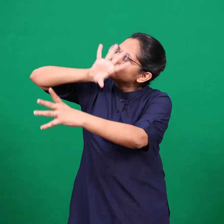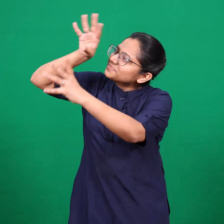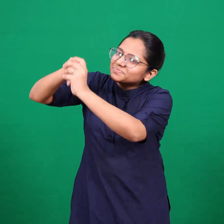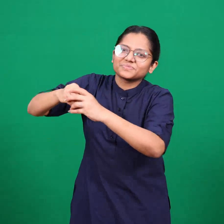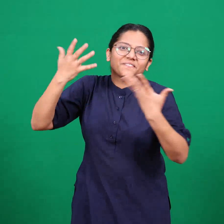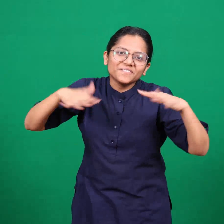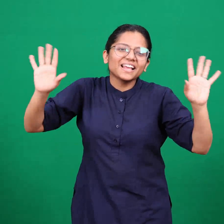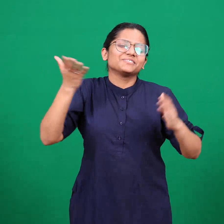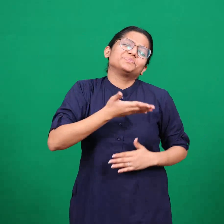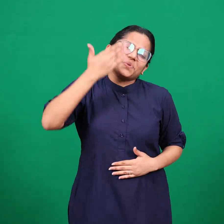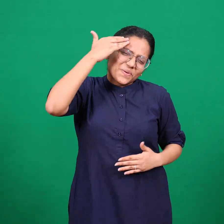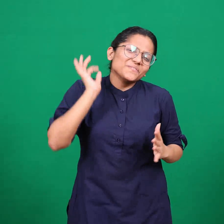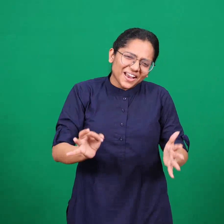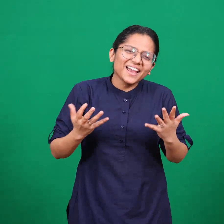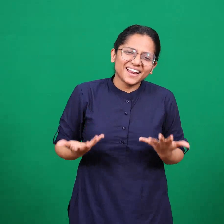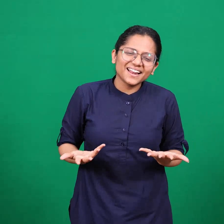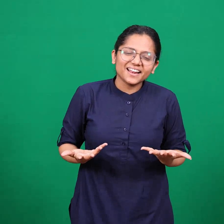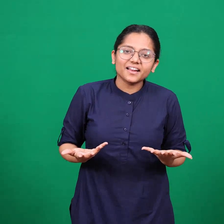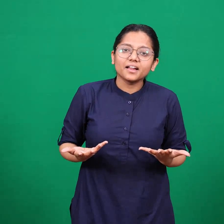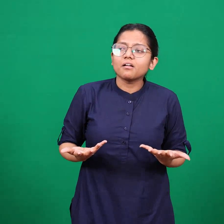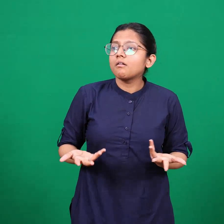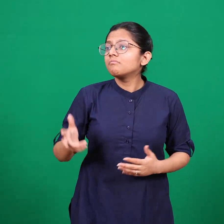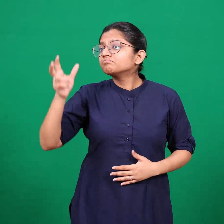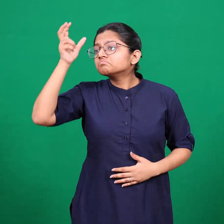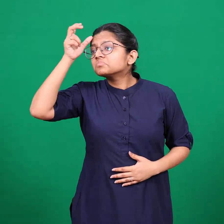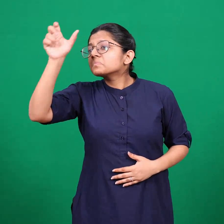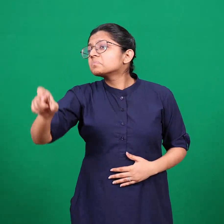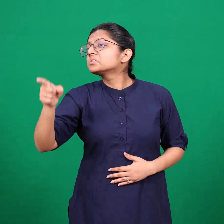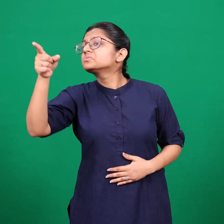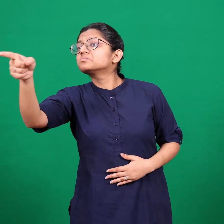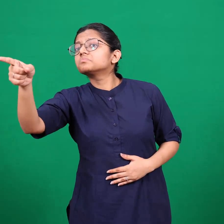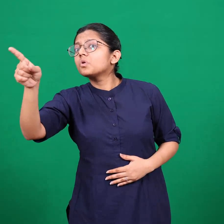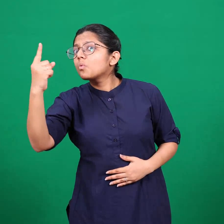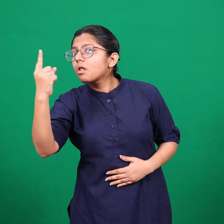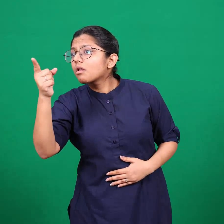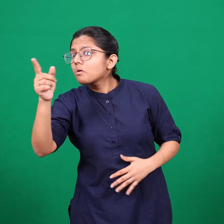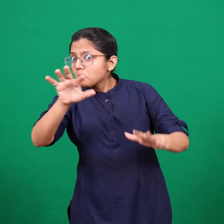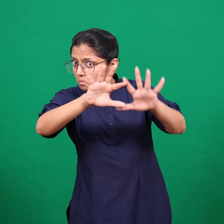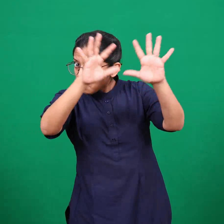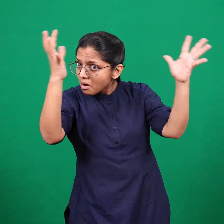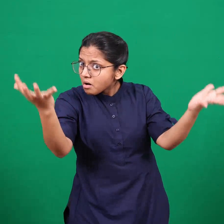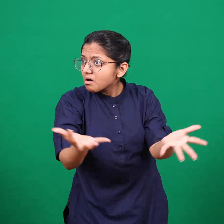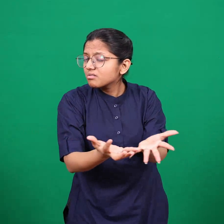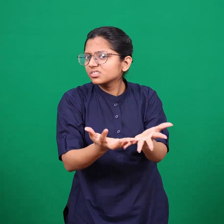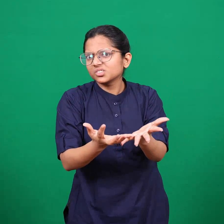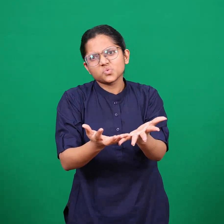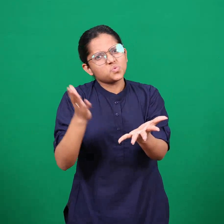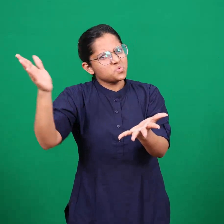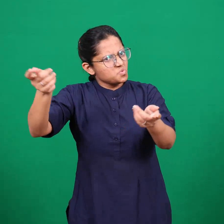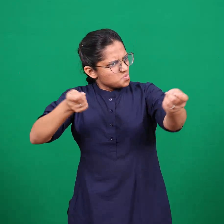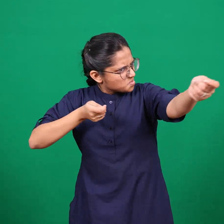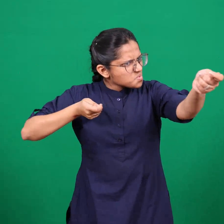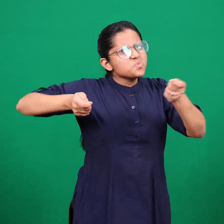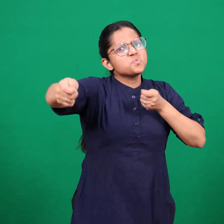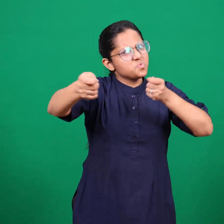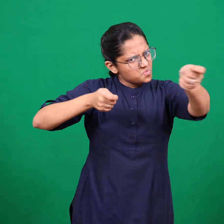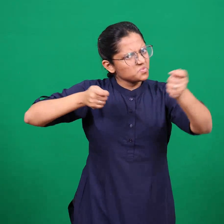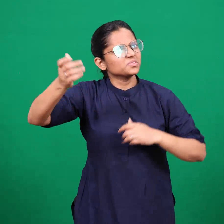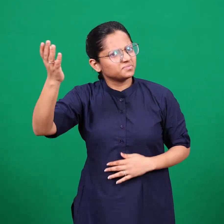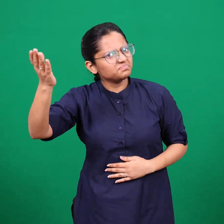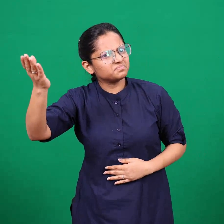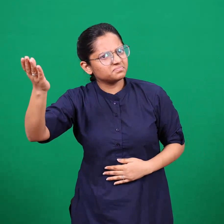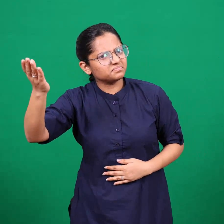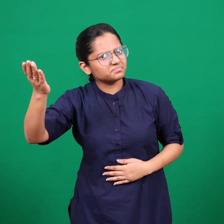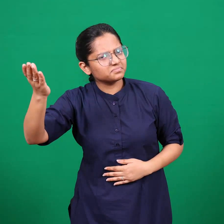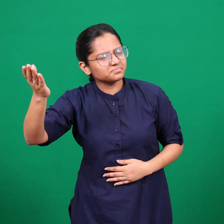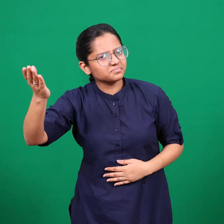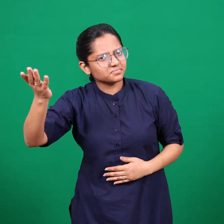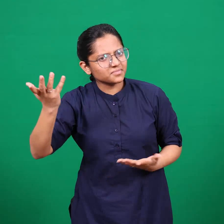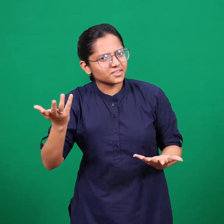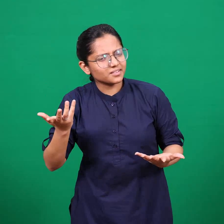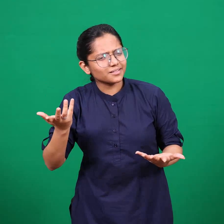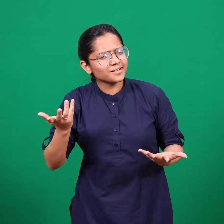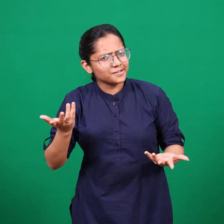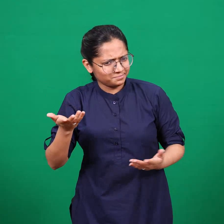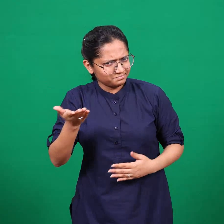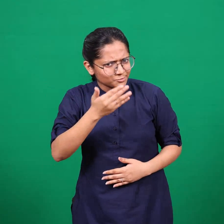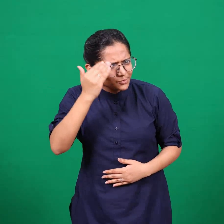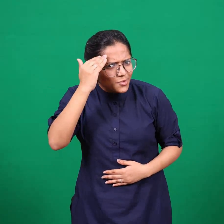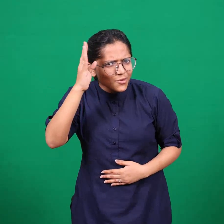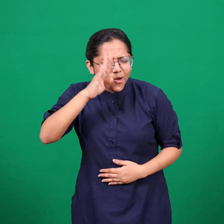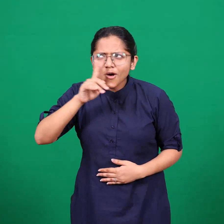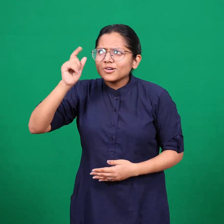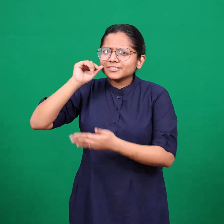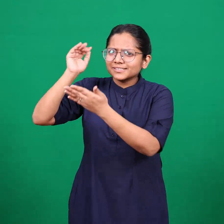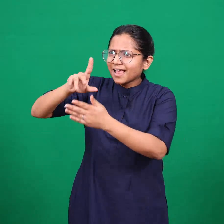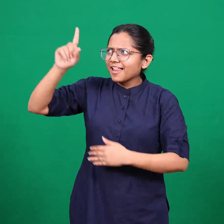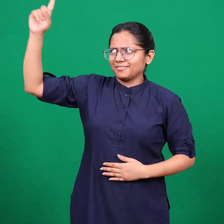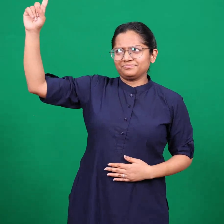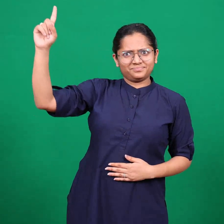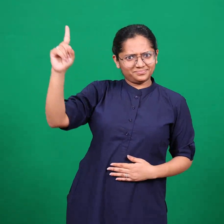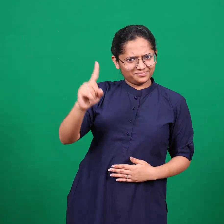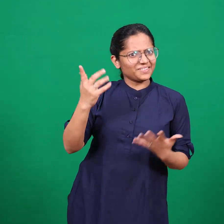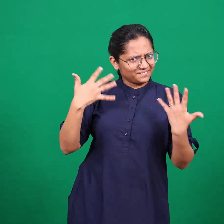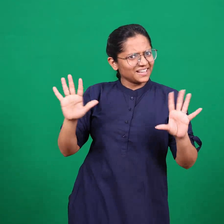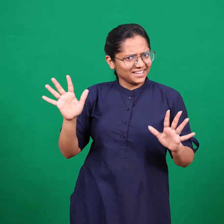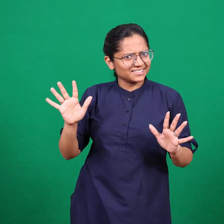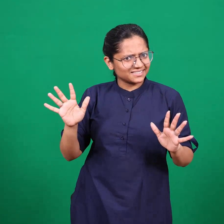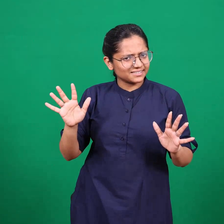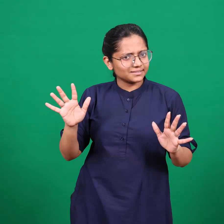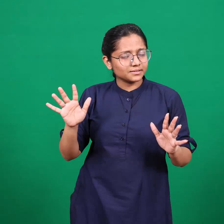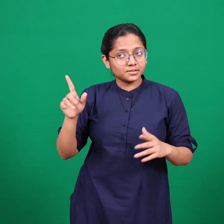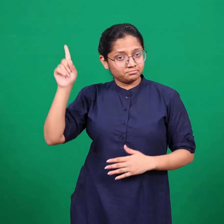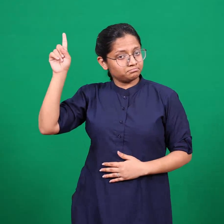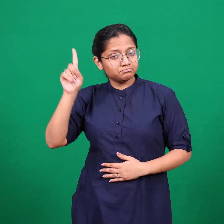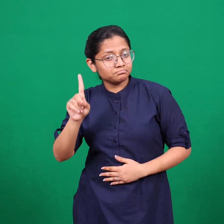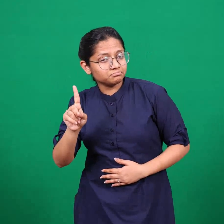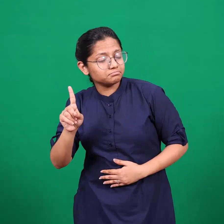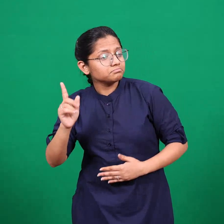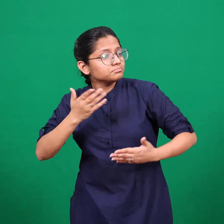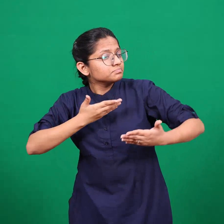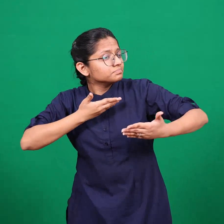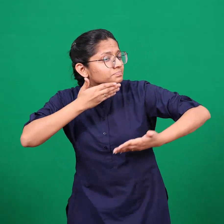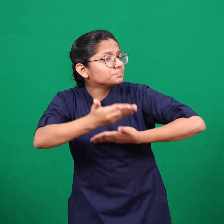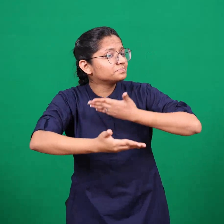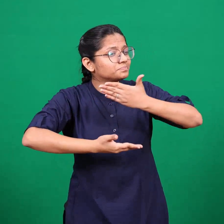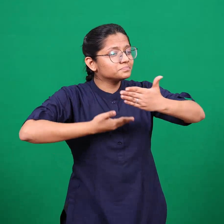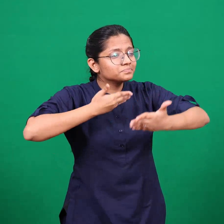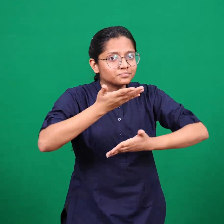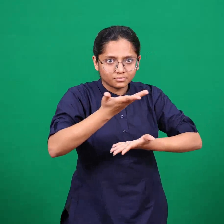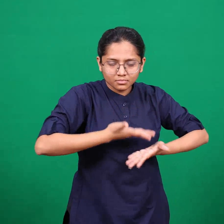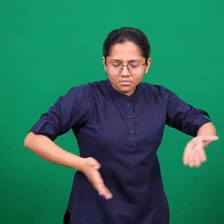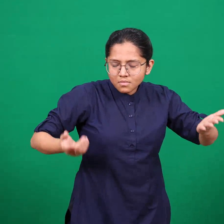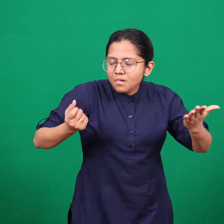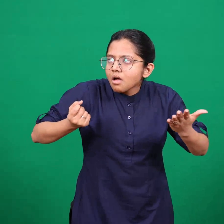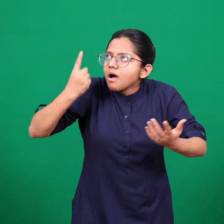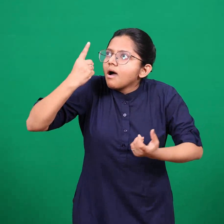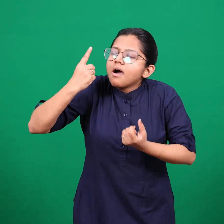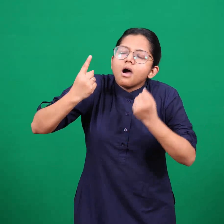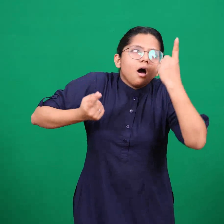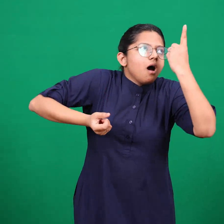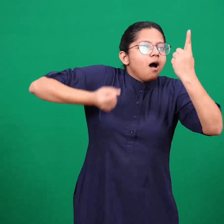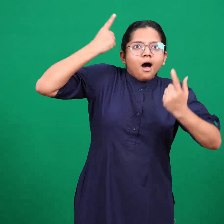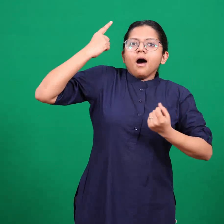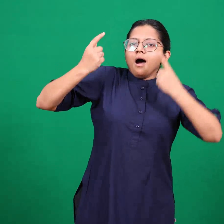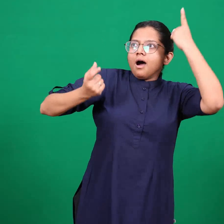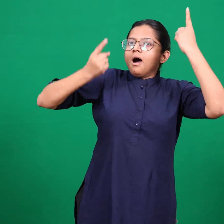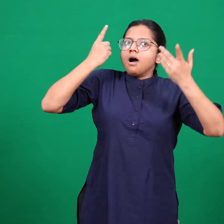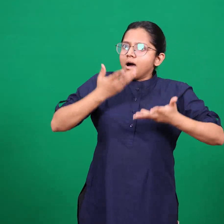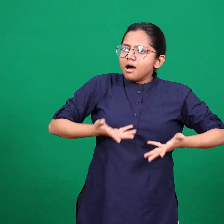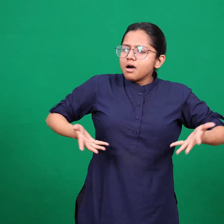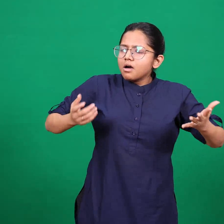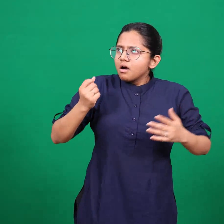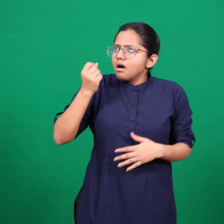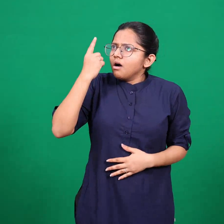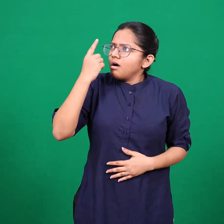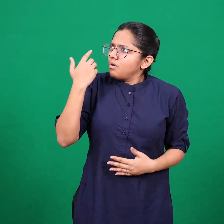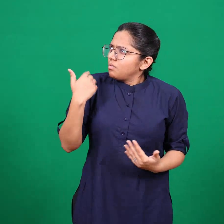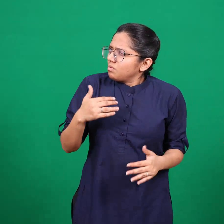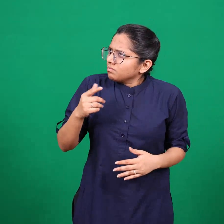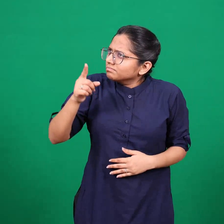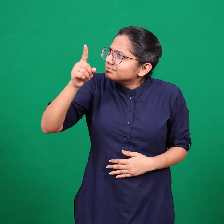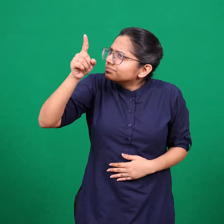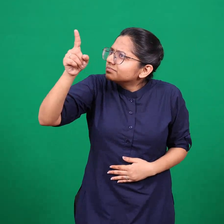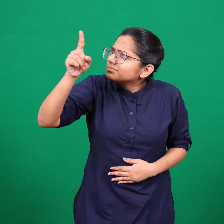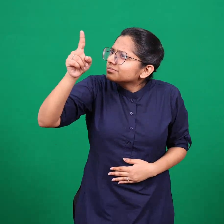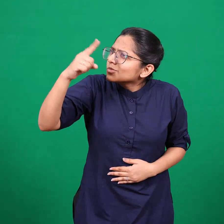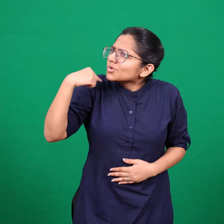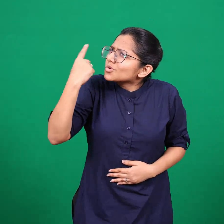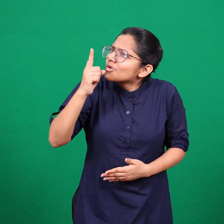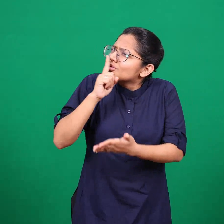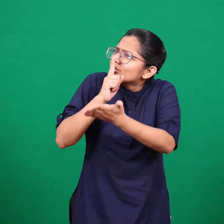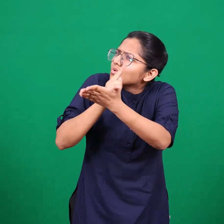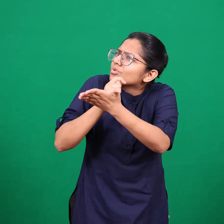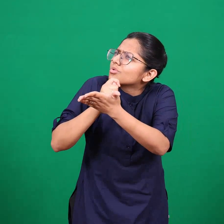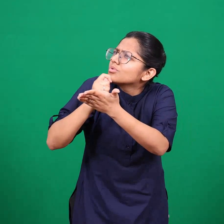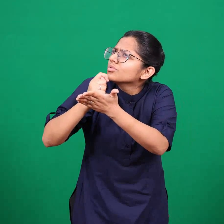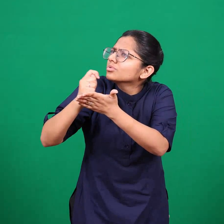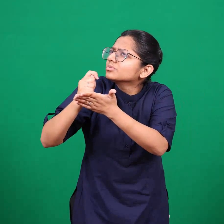We know that we are of God, and that the whole world is under the power of the evil one.